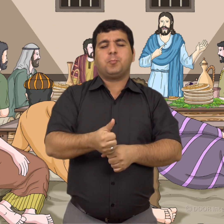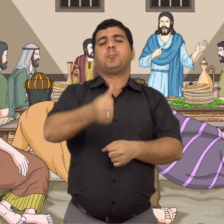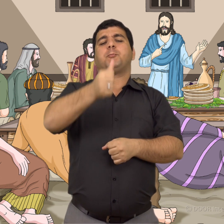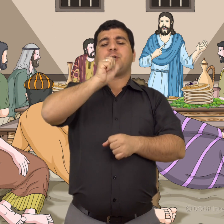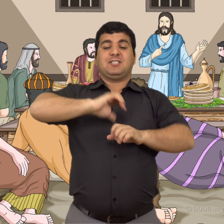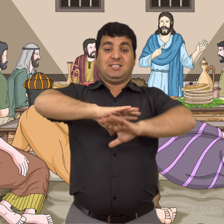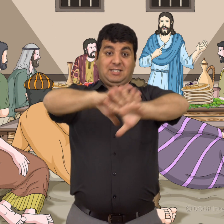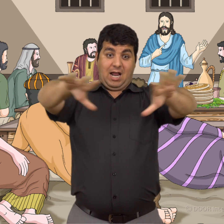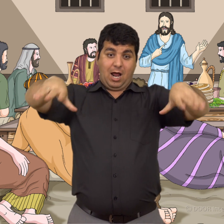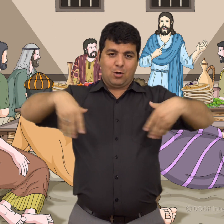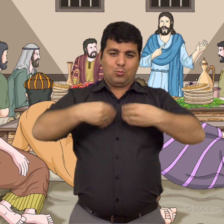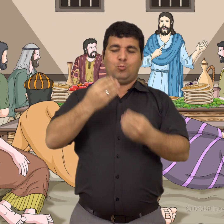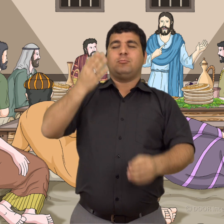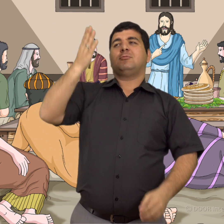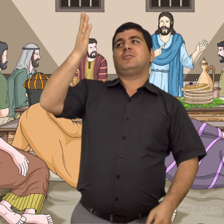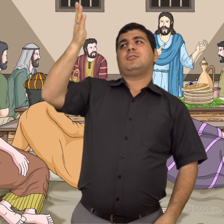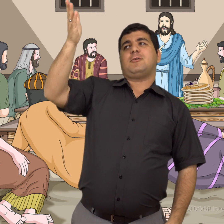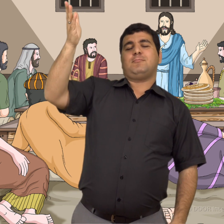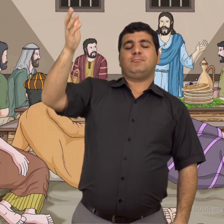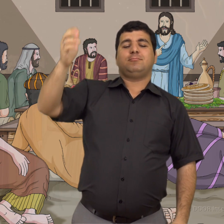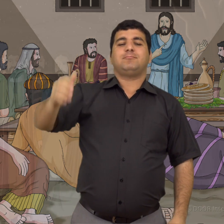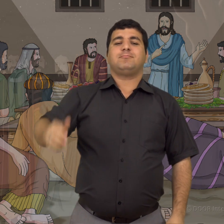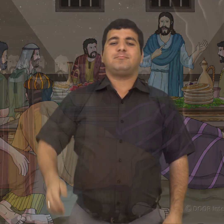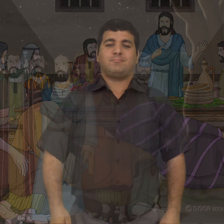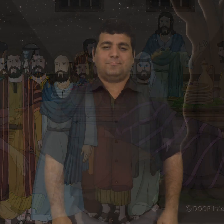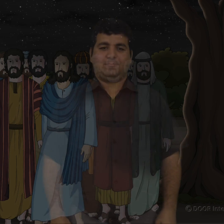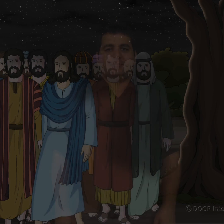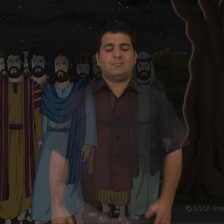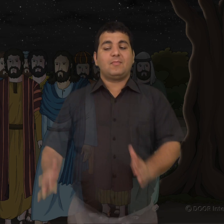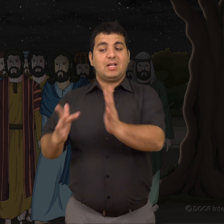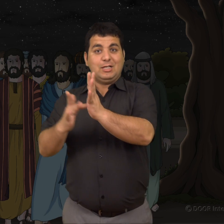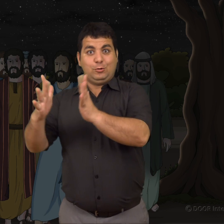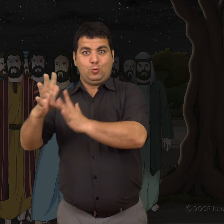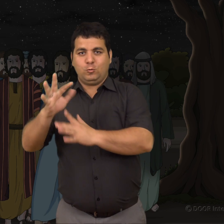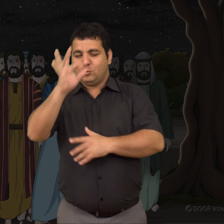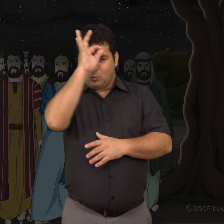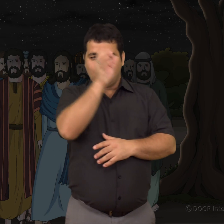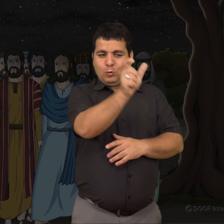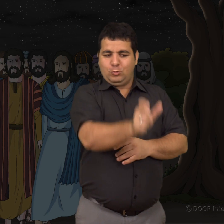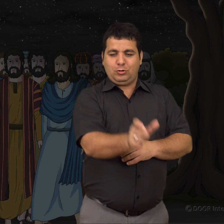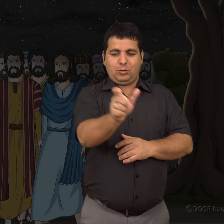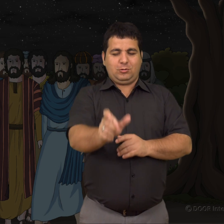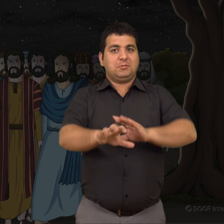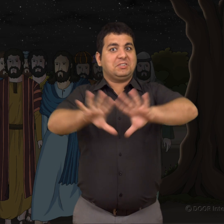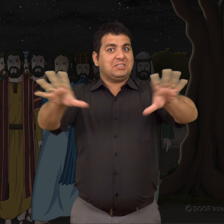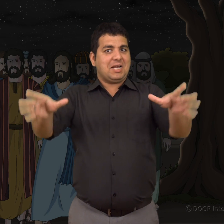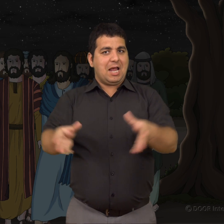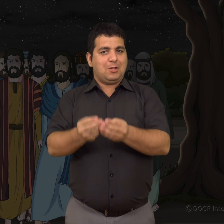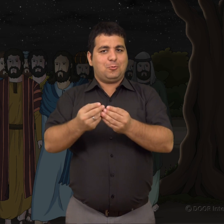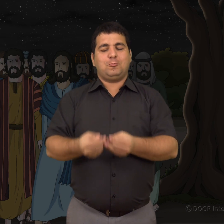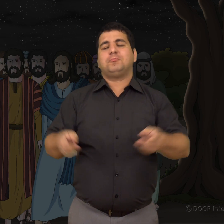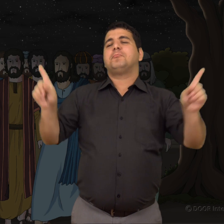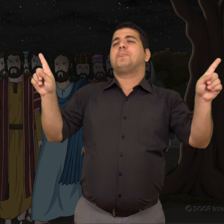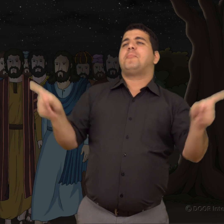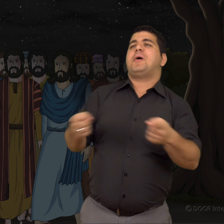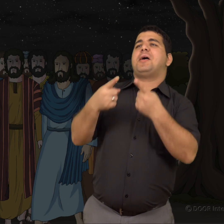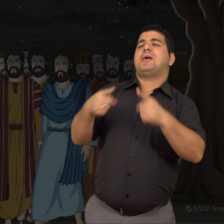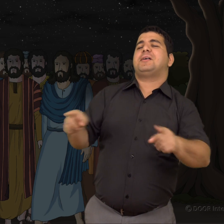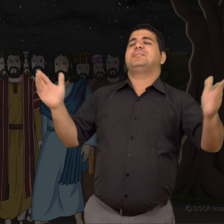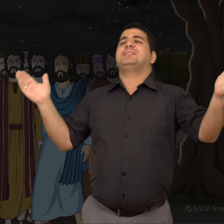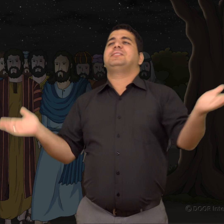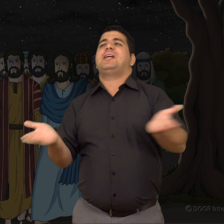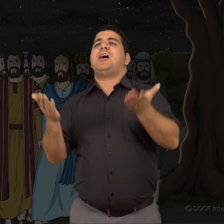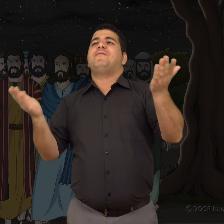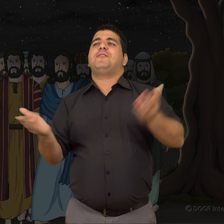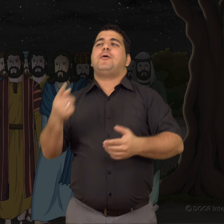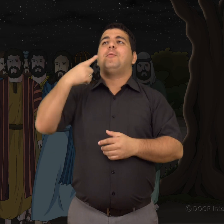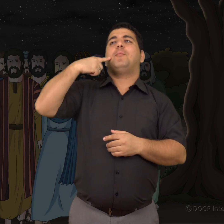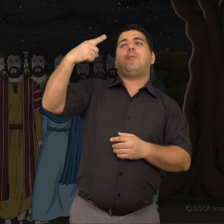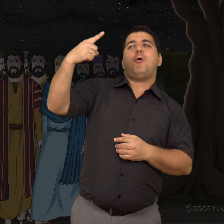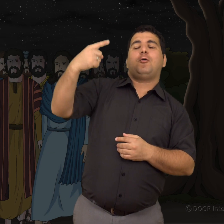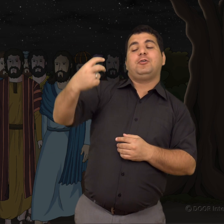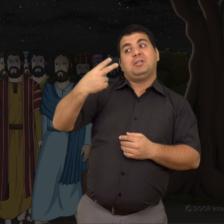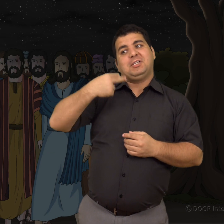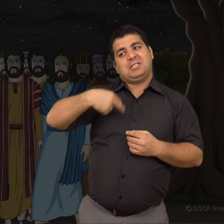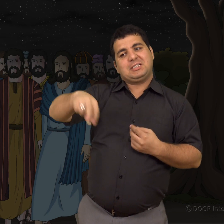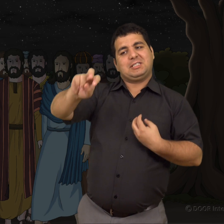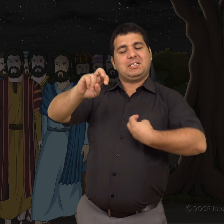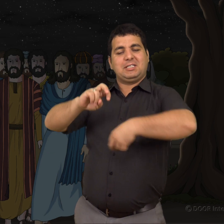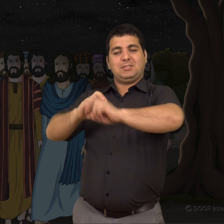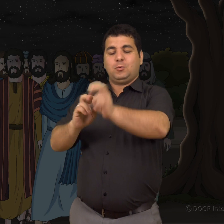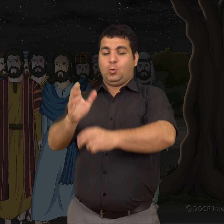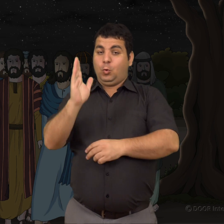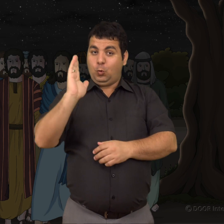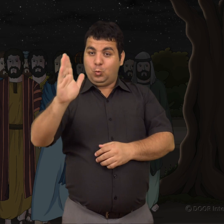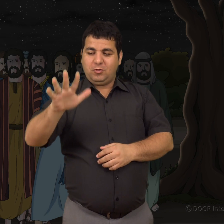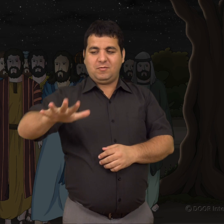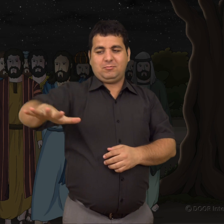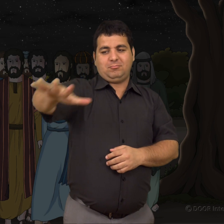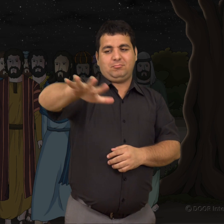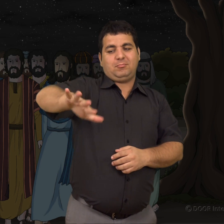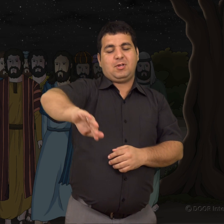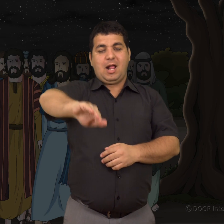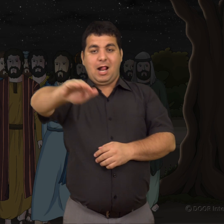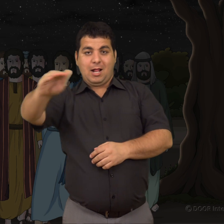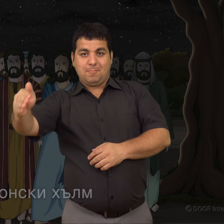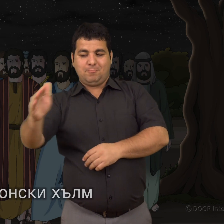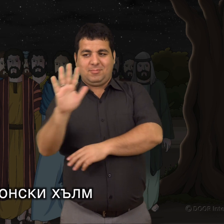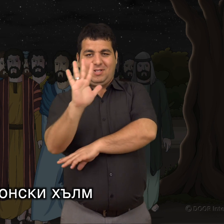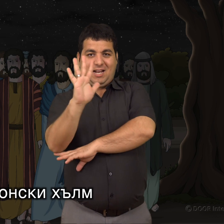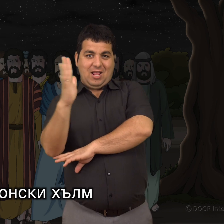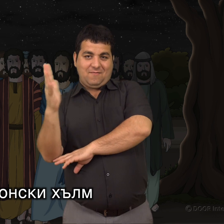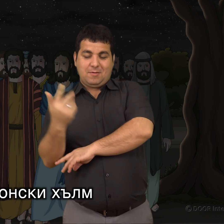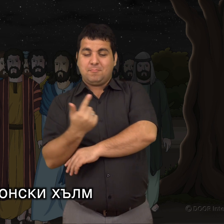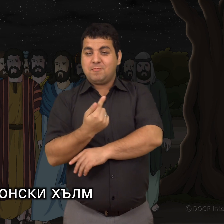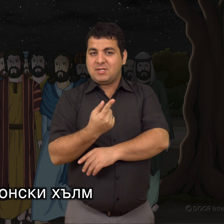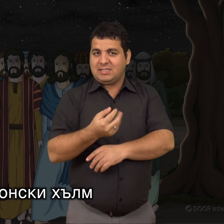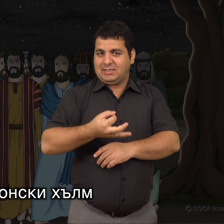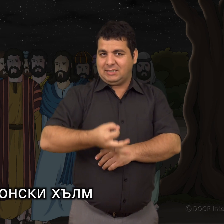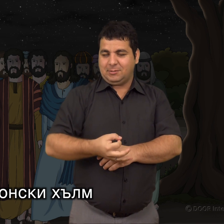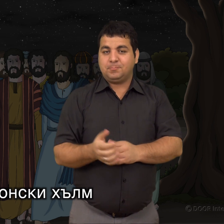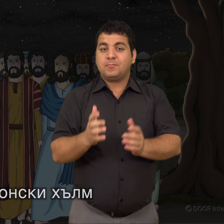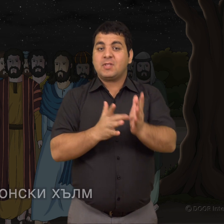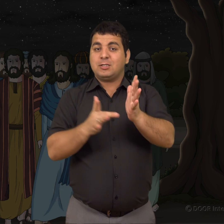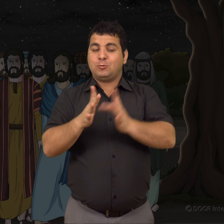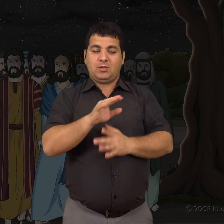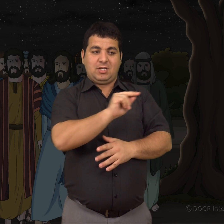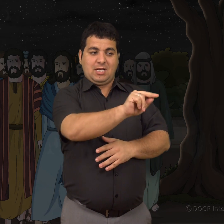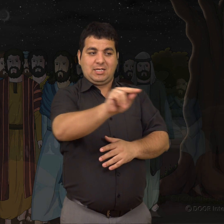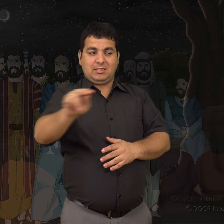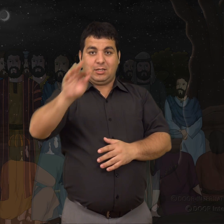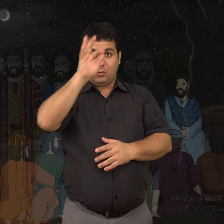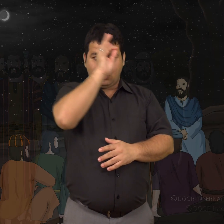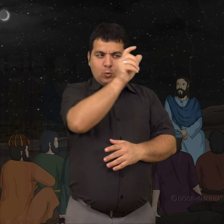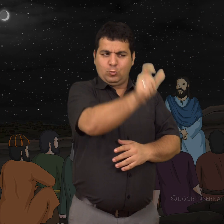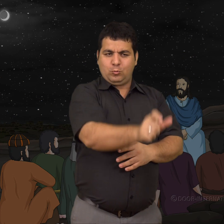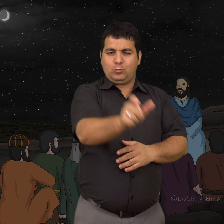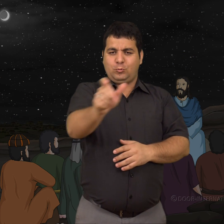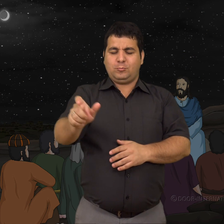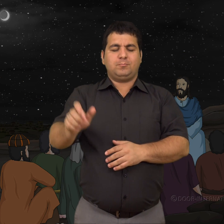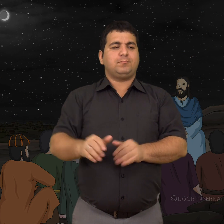And when they had sung a hymn, they went out to the Mount of Olives.